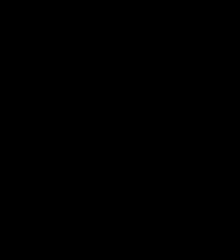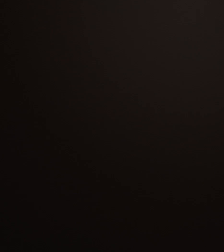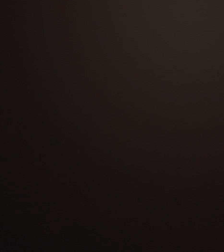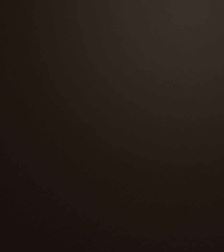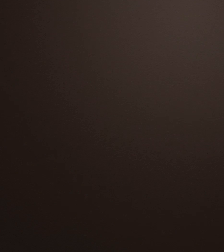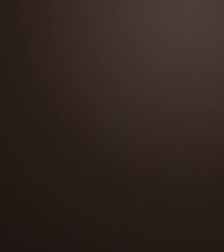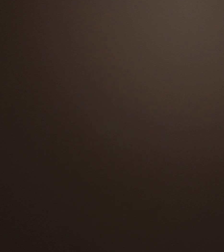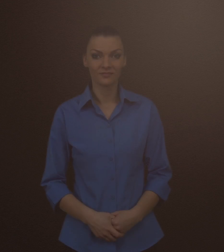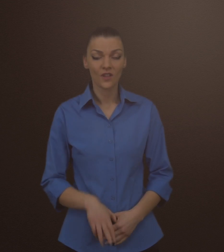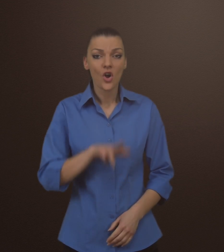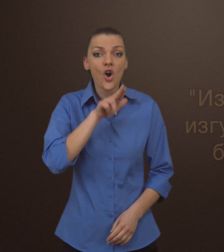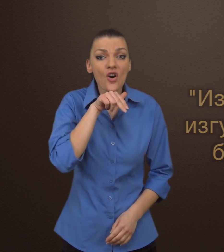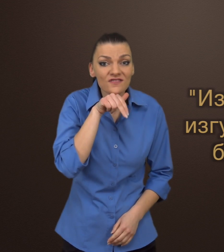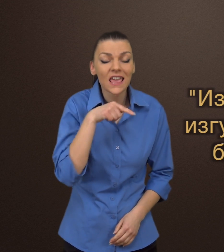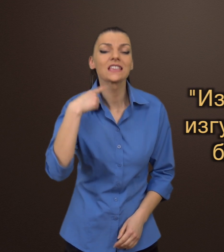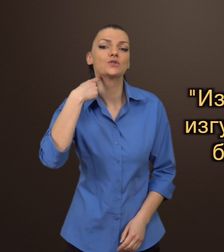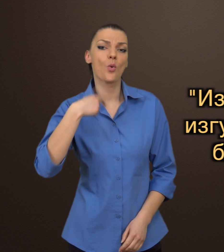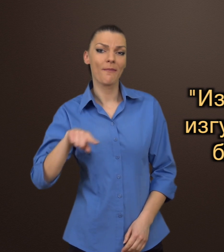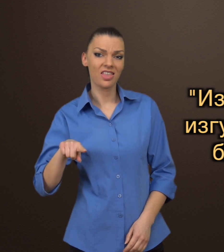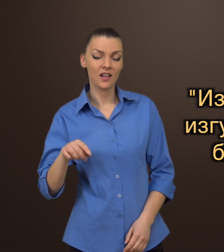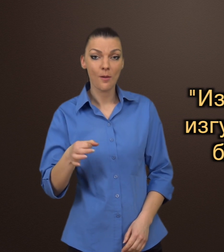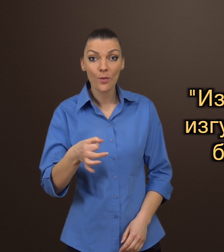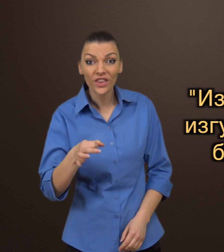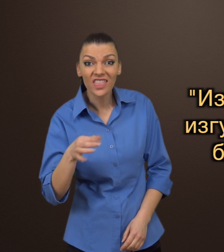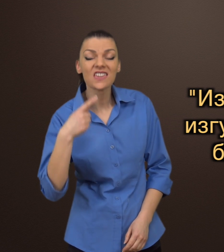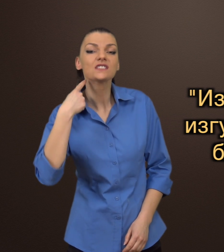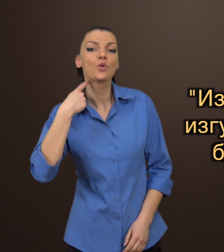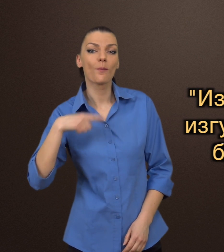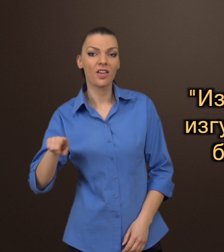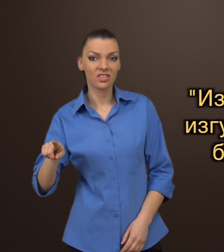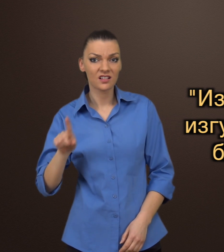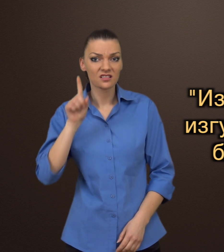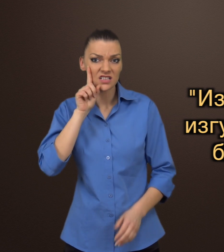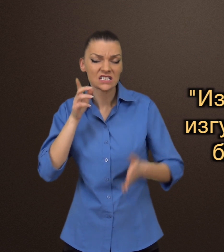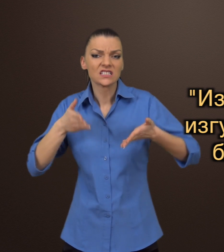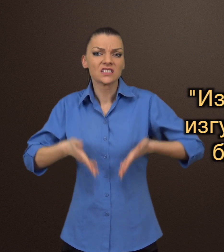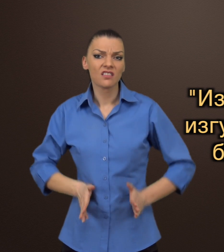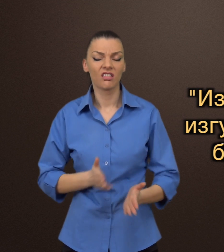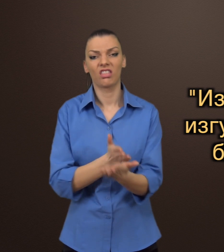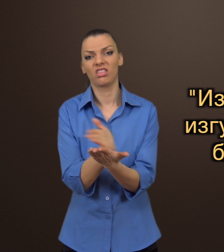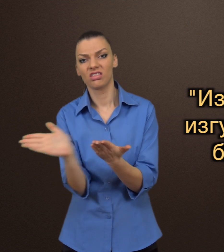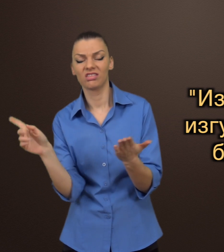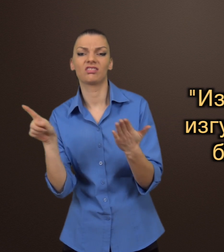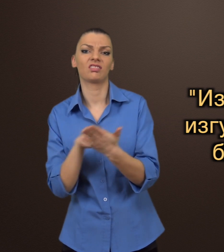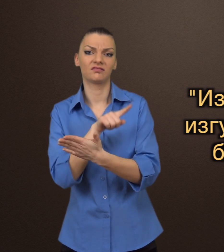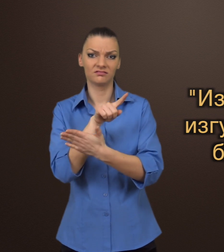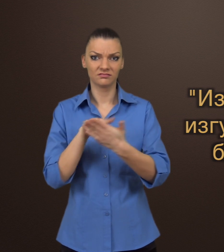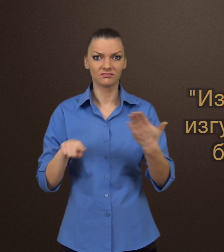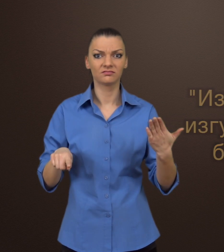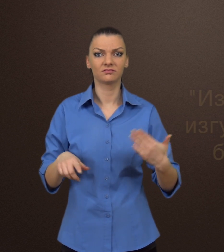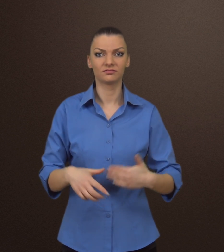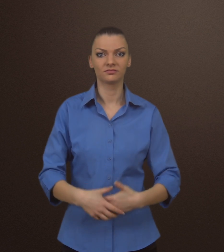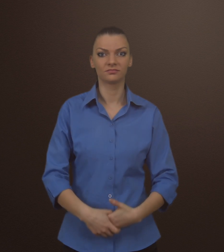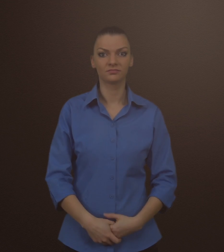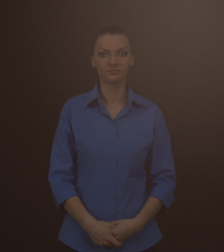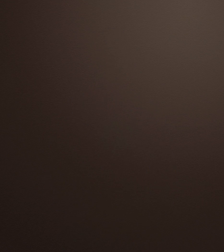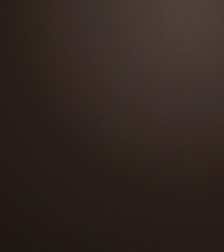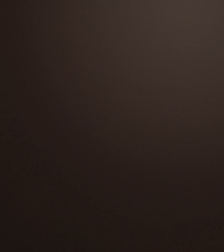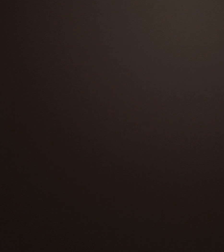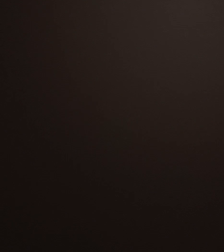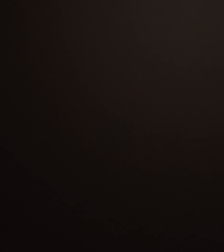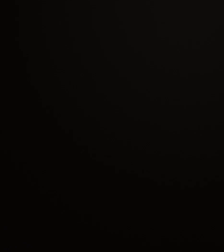Jesus tells the stories of a lost sheep, coin and son